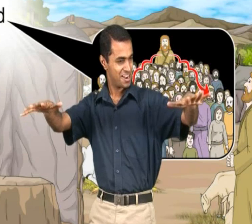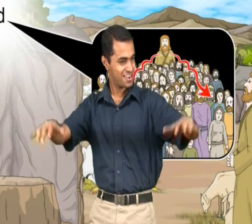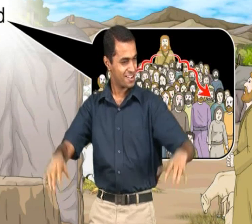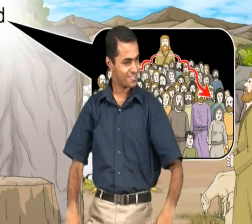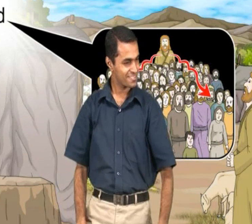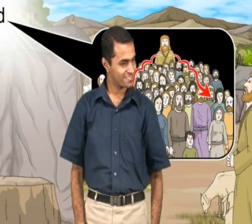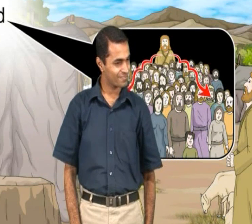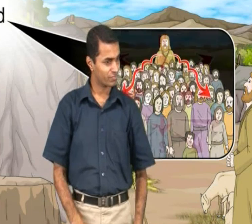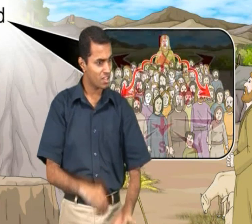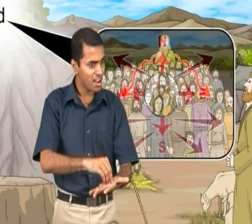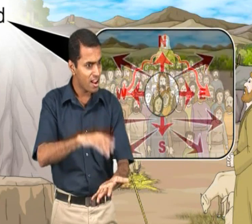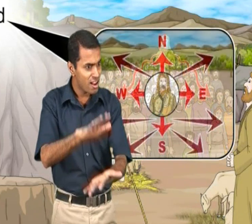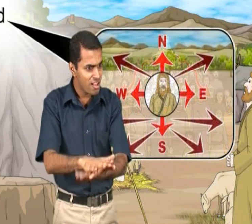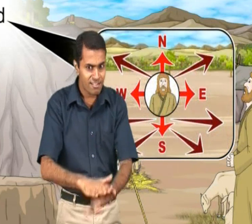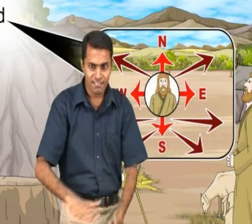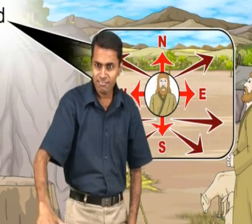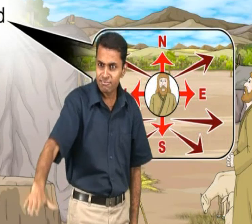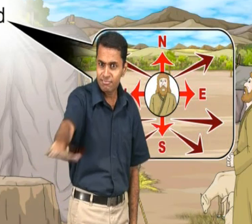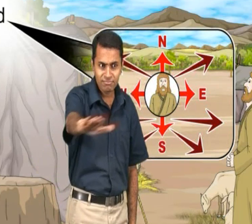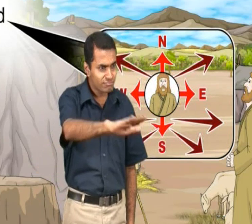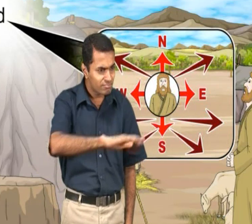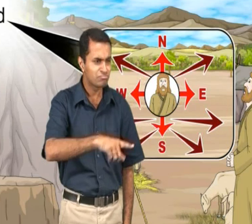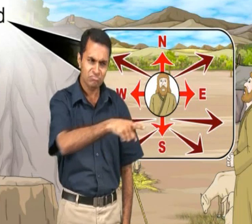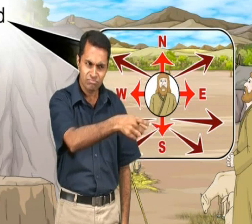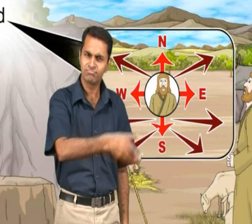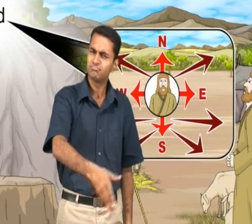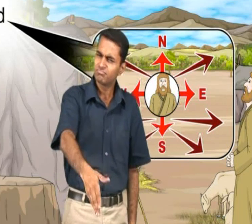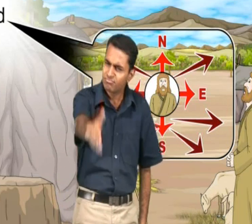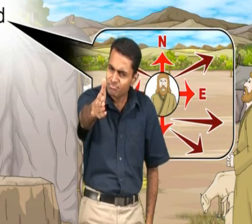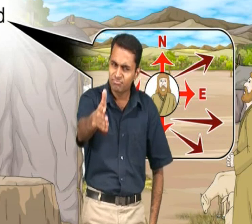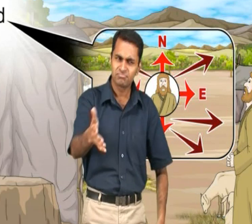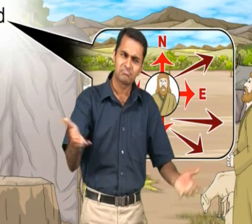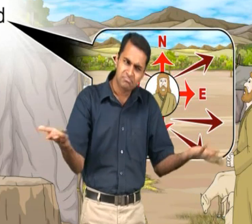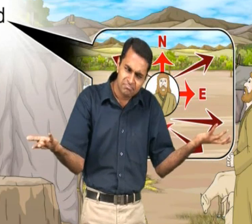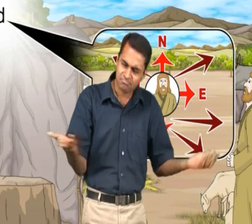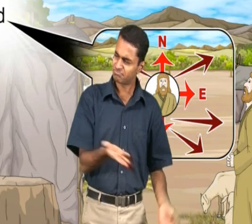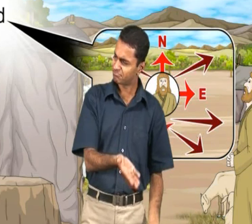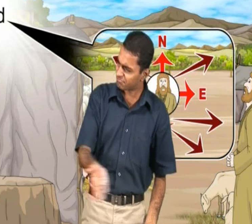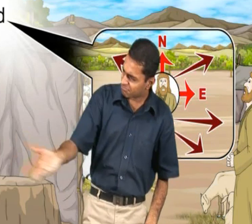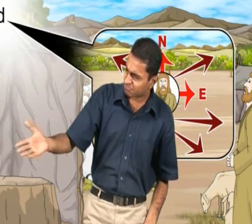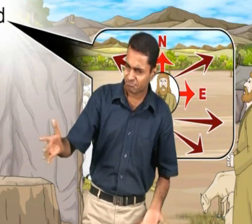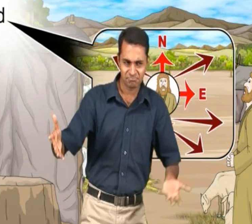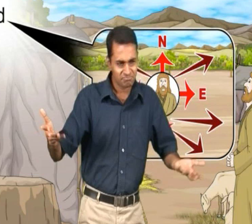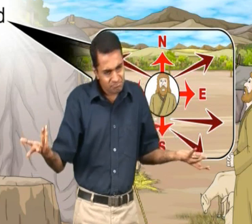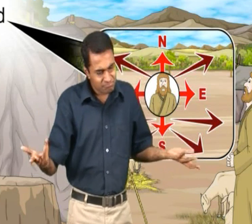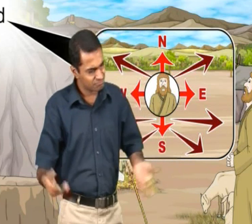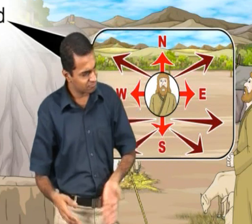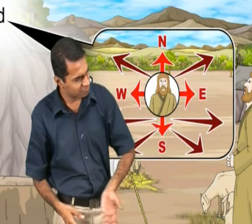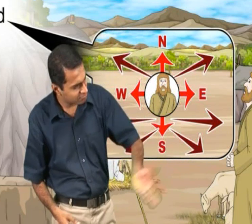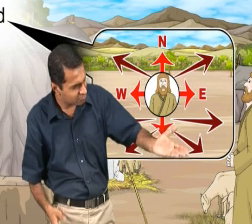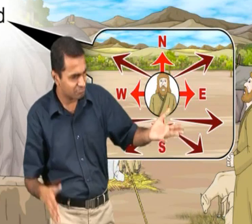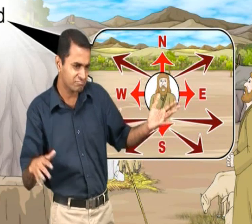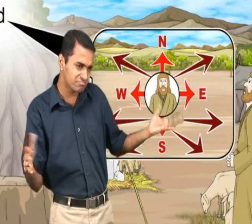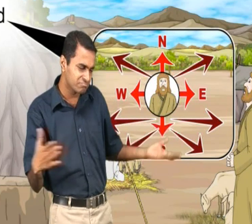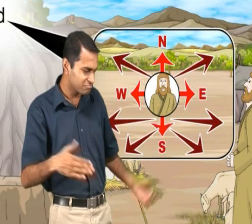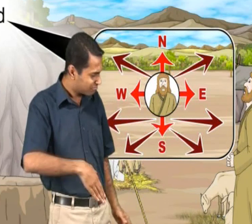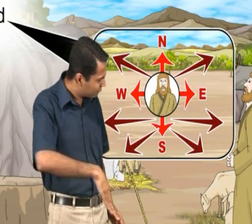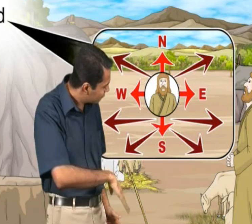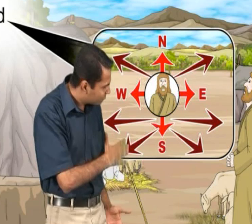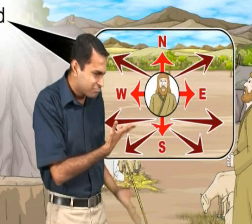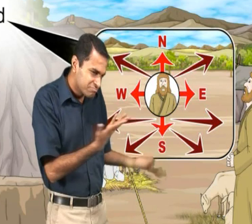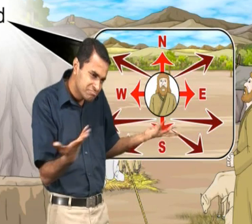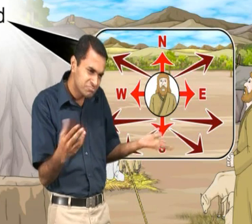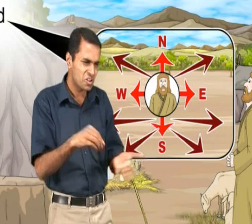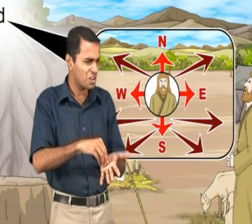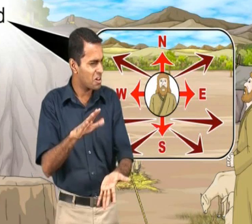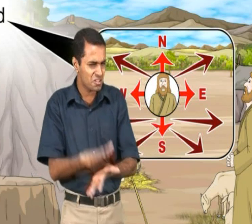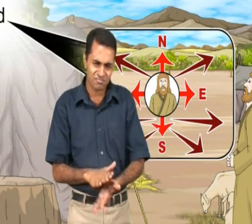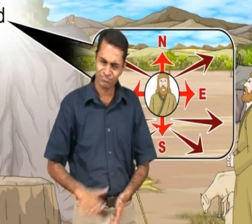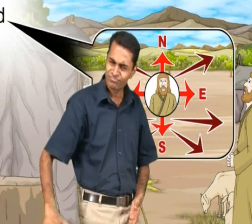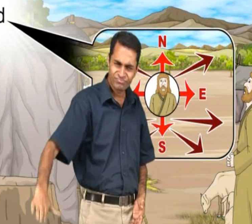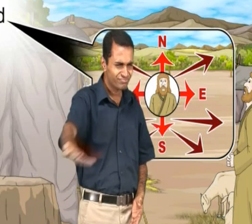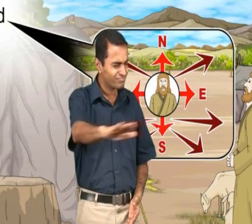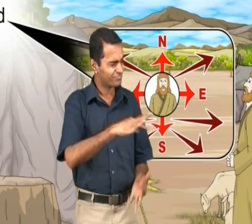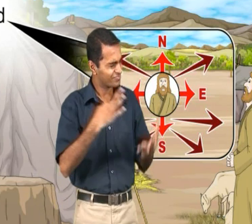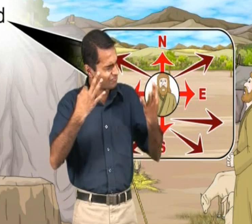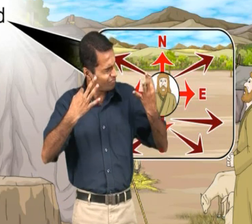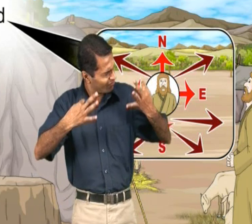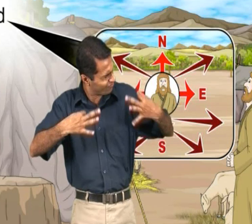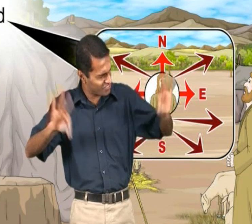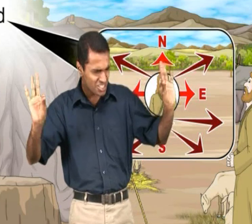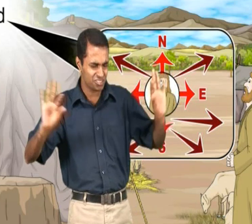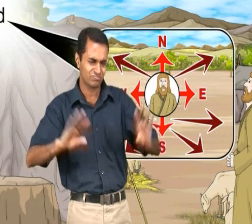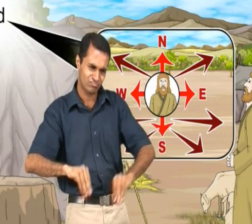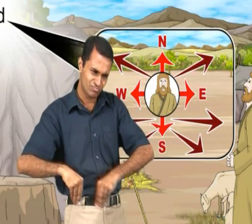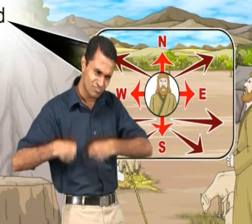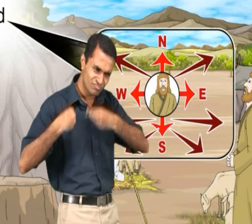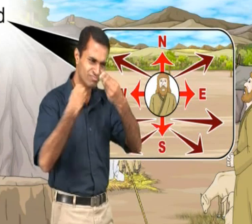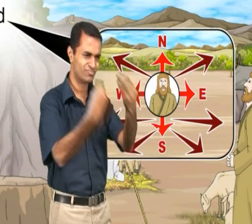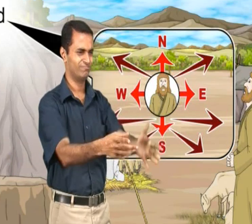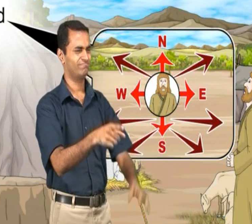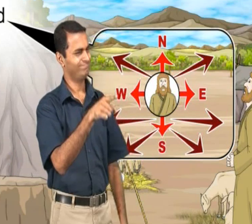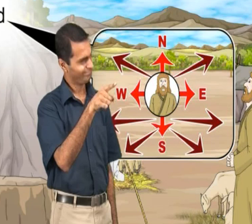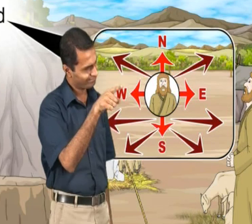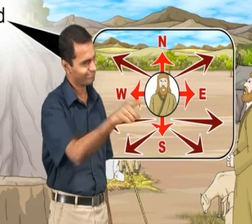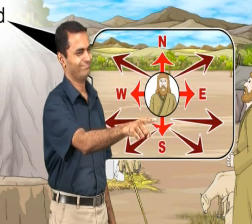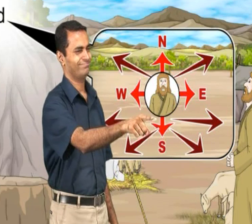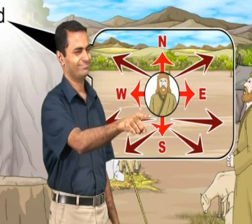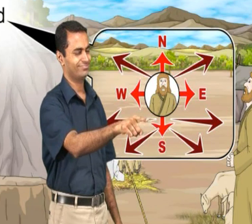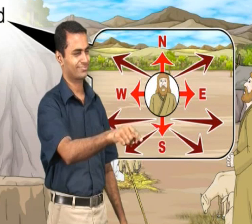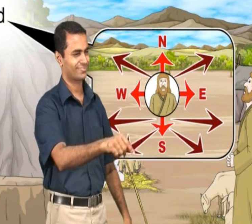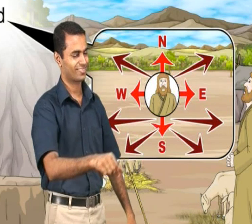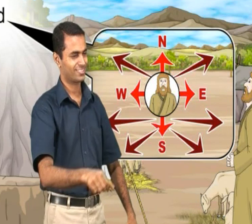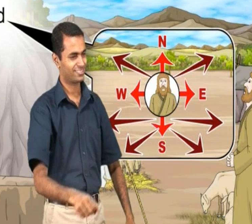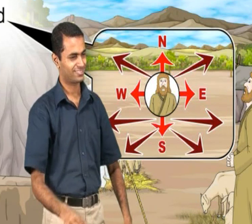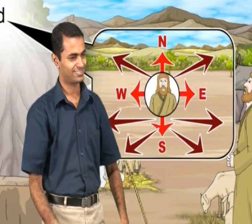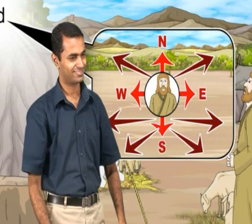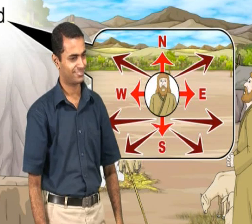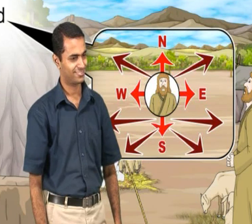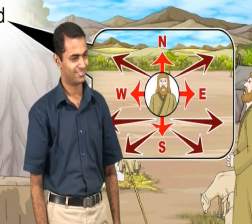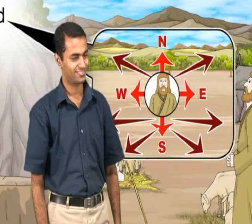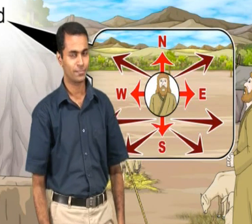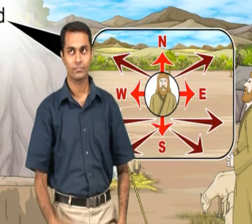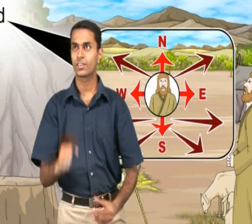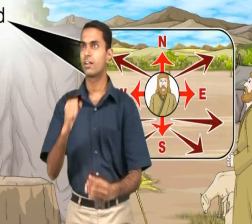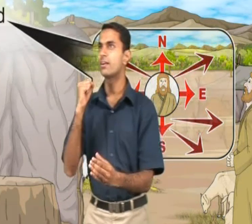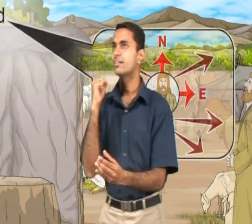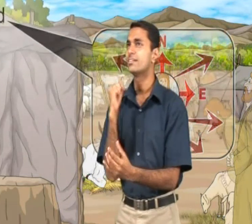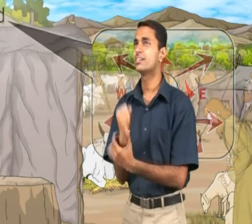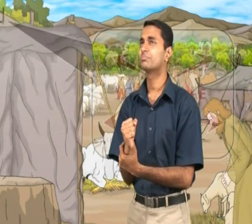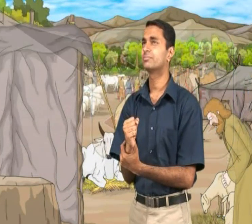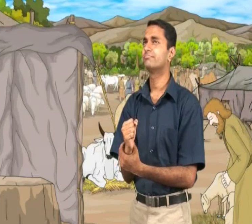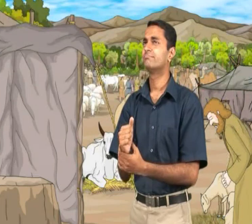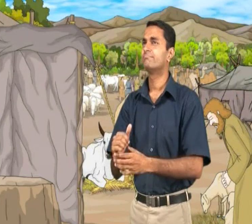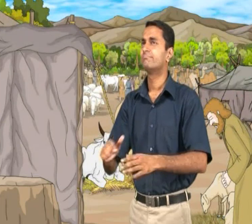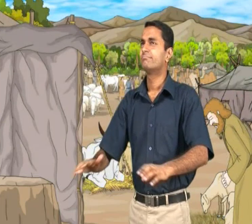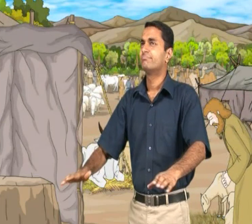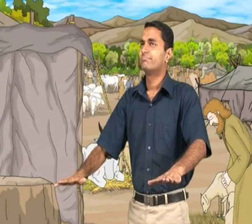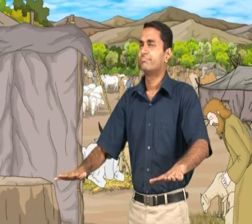Get up and walk around the land, through its length and breadth, for I will give it to you.”